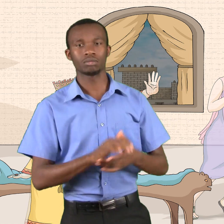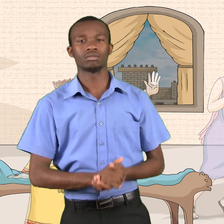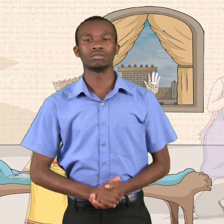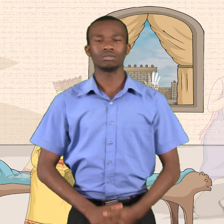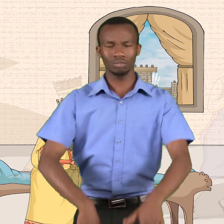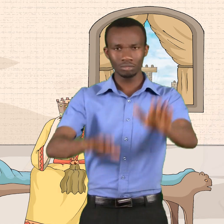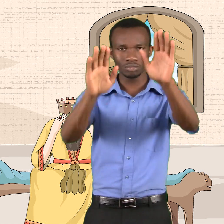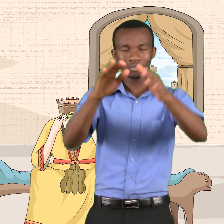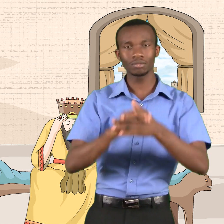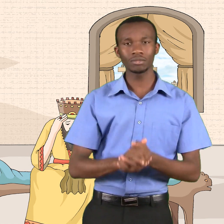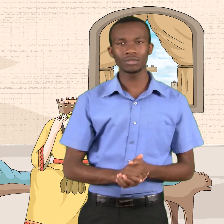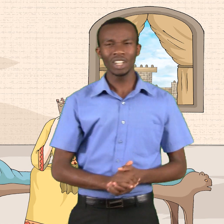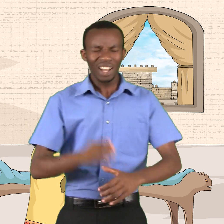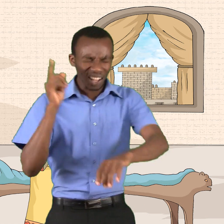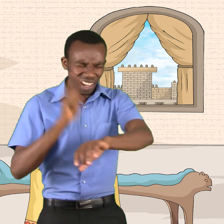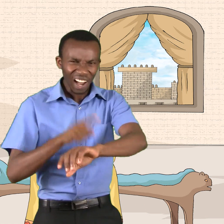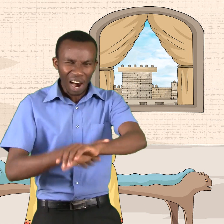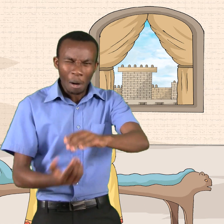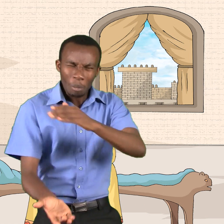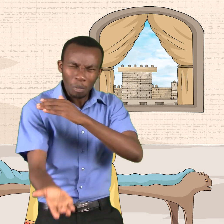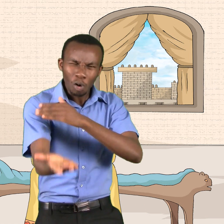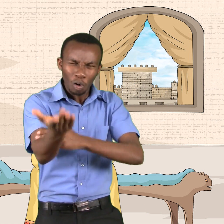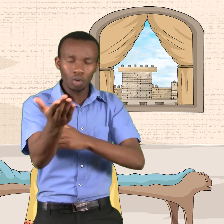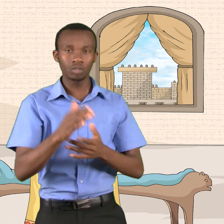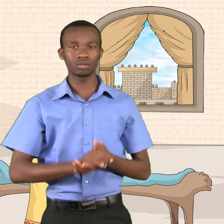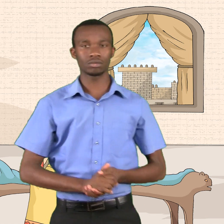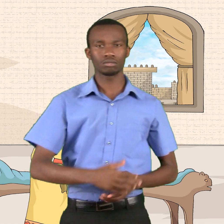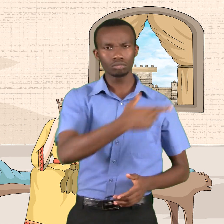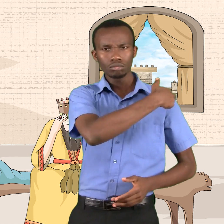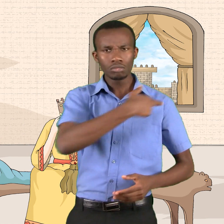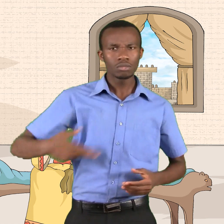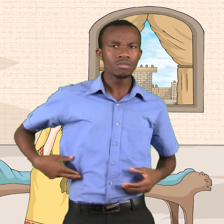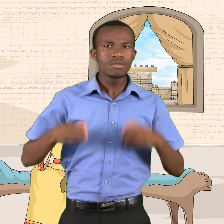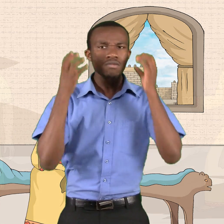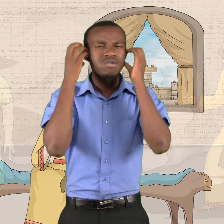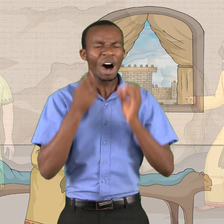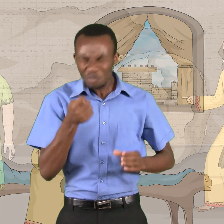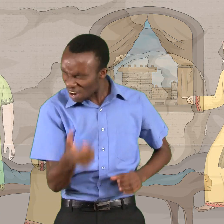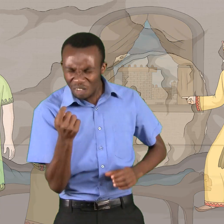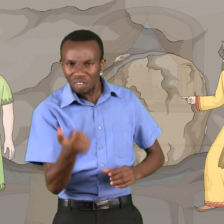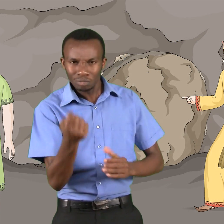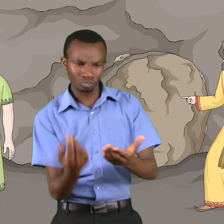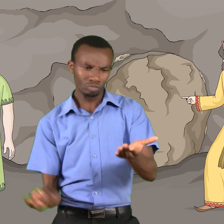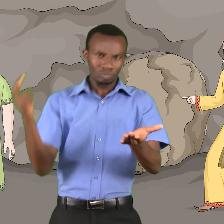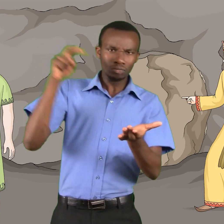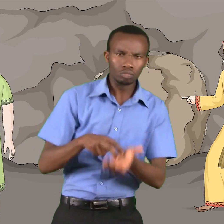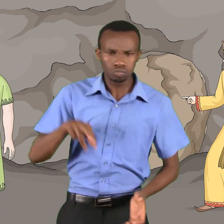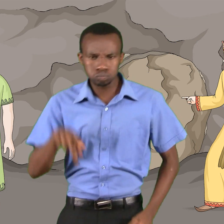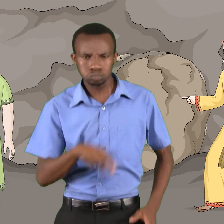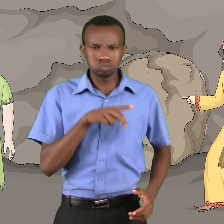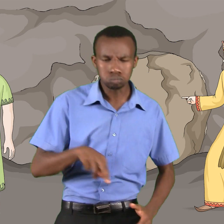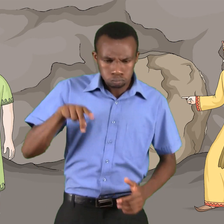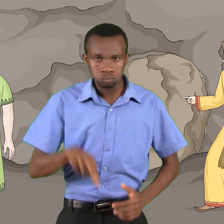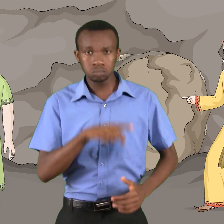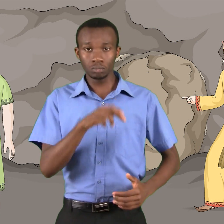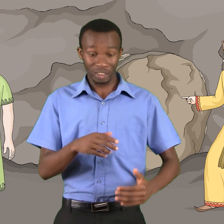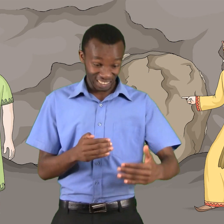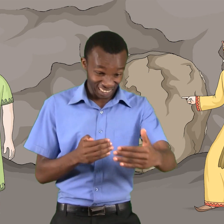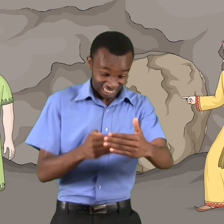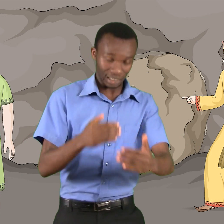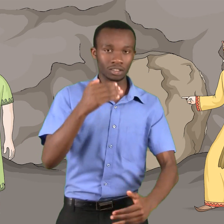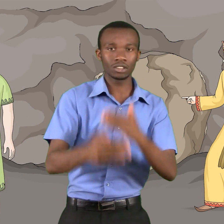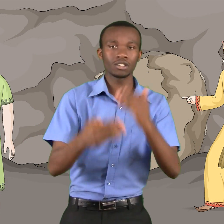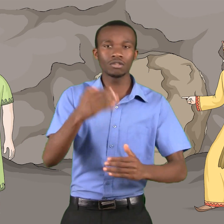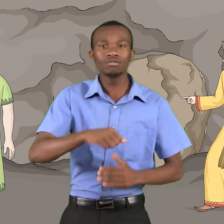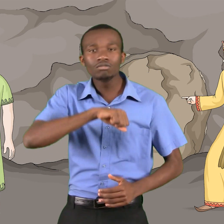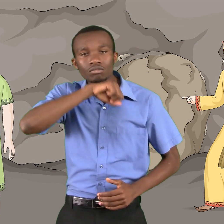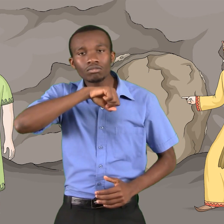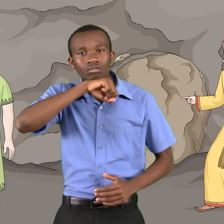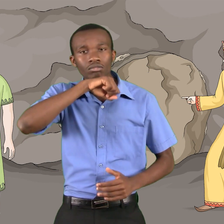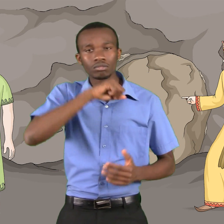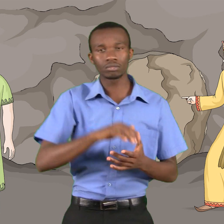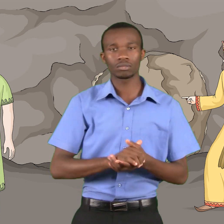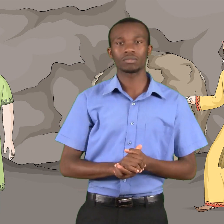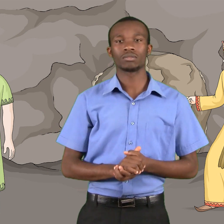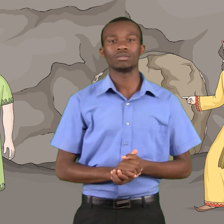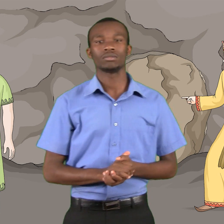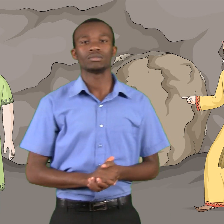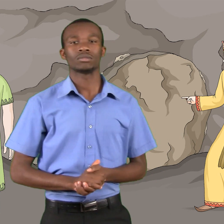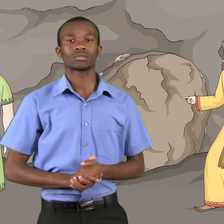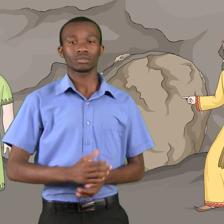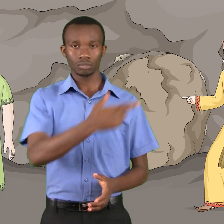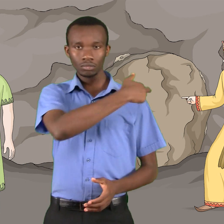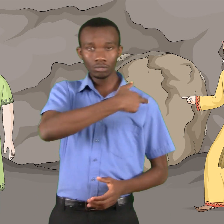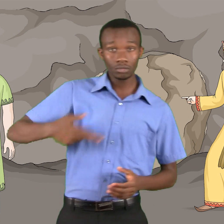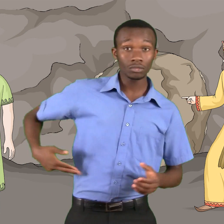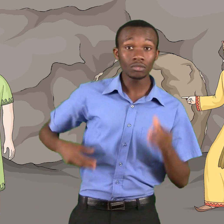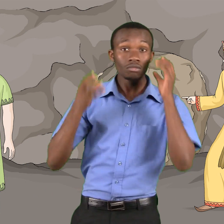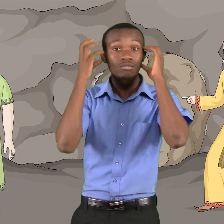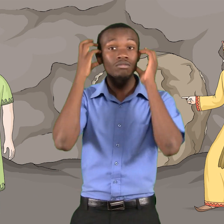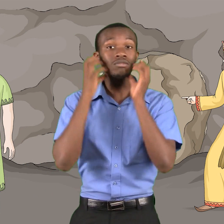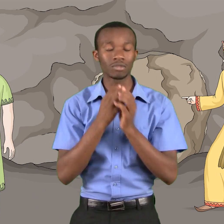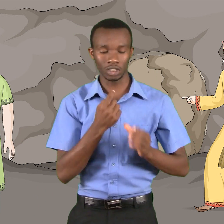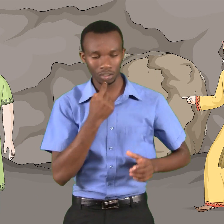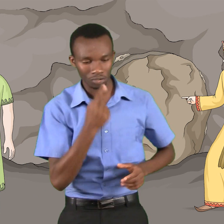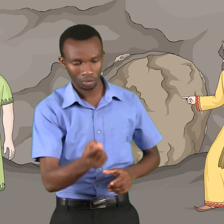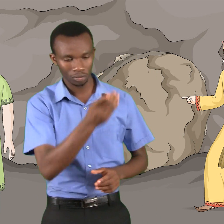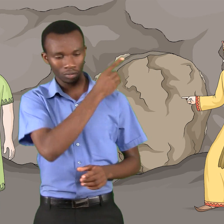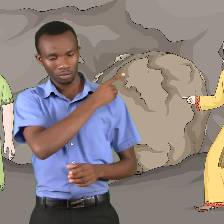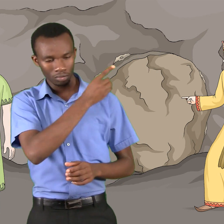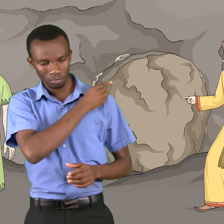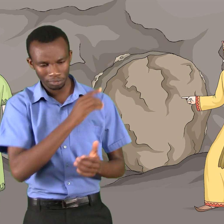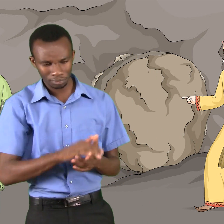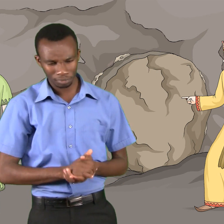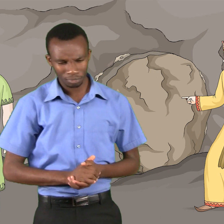At the first light of dawn, the king got up and hurried to the den of lions.